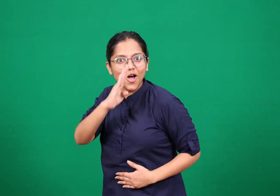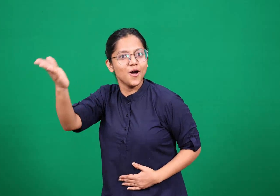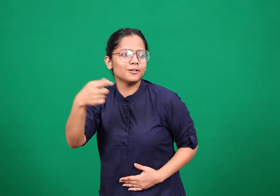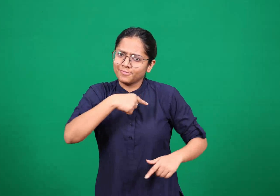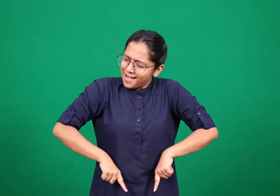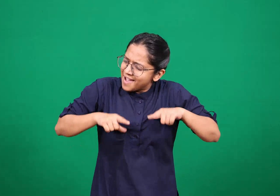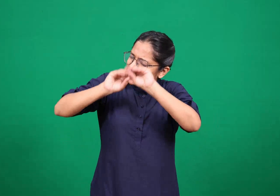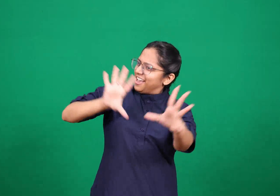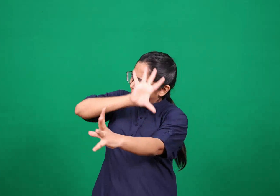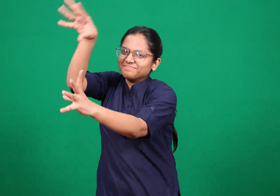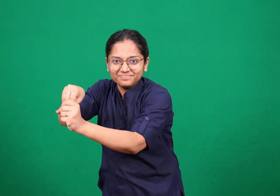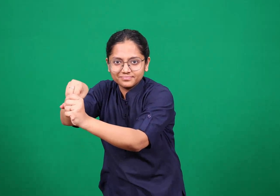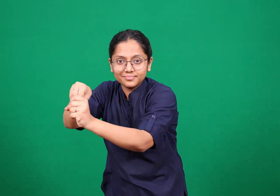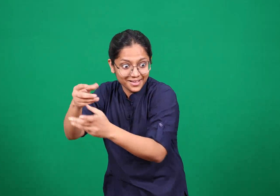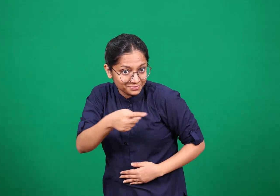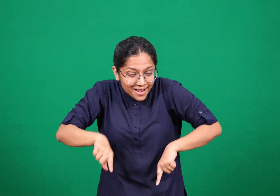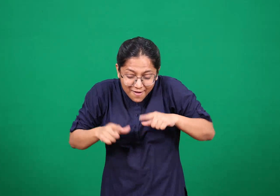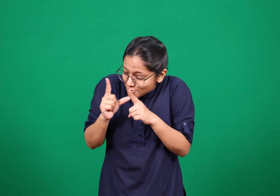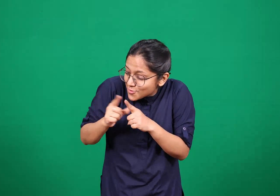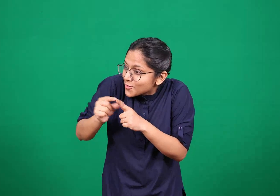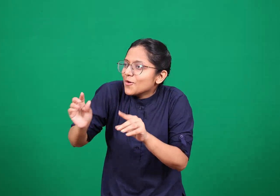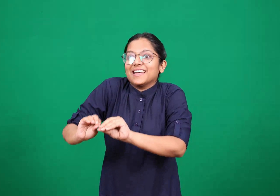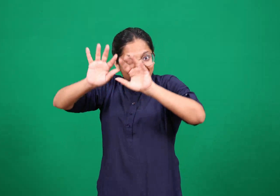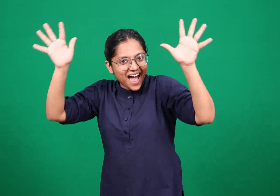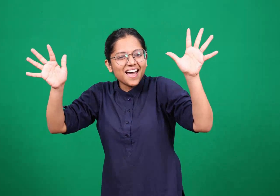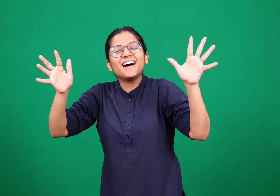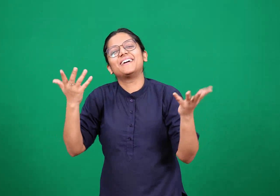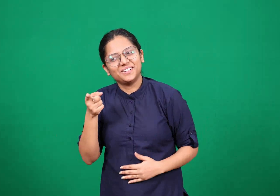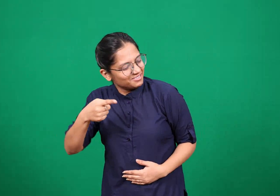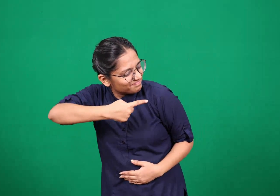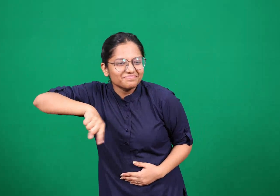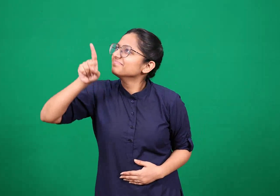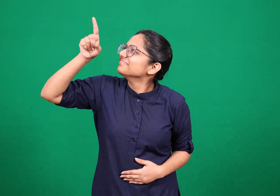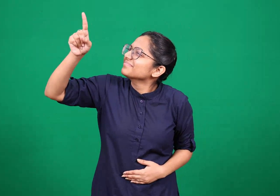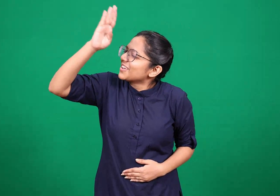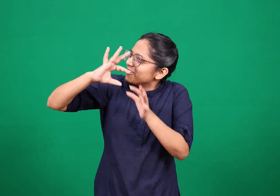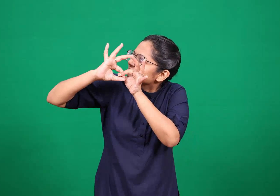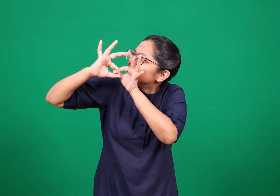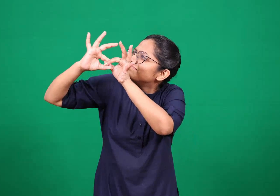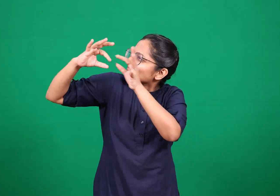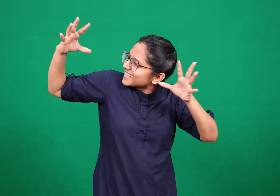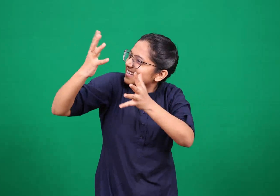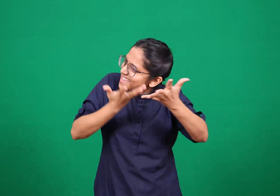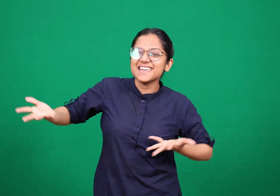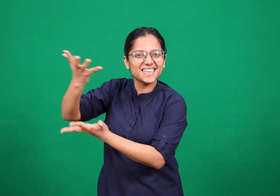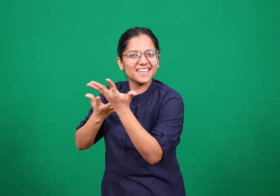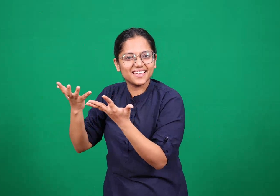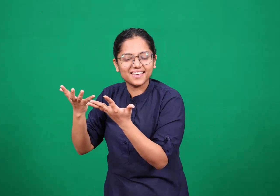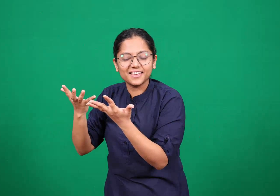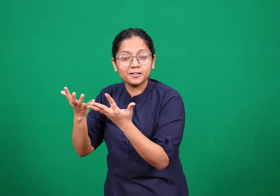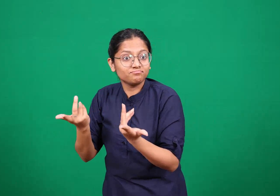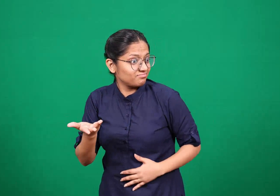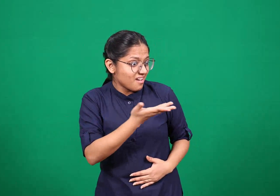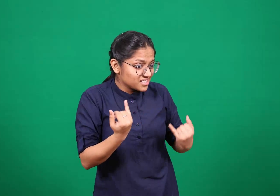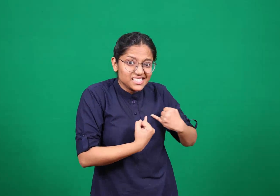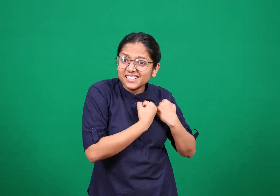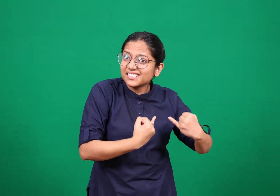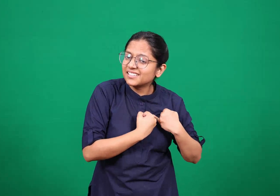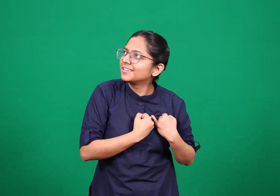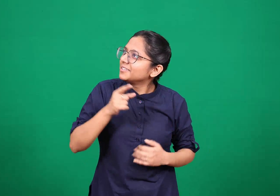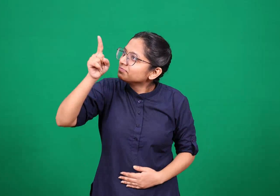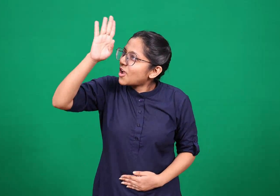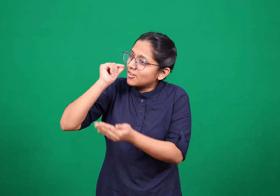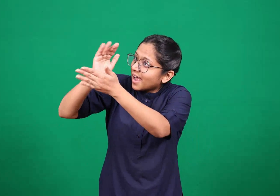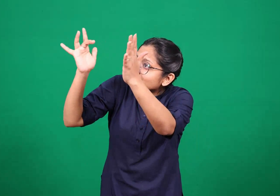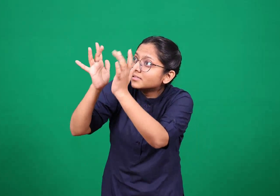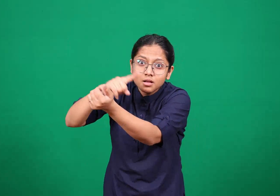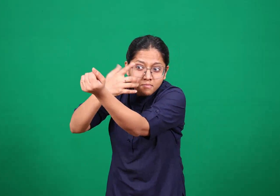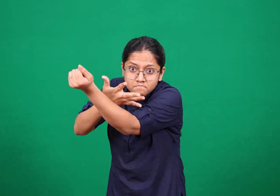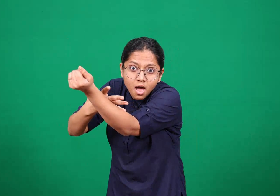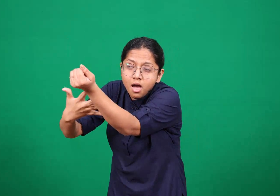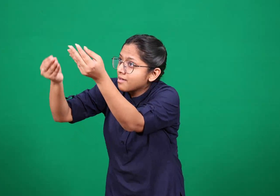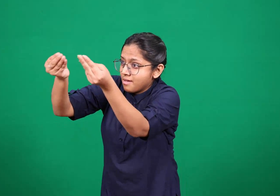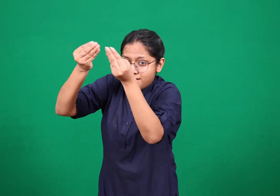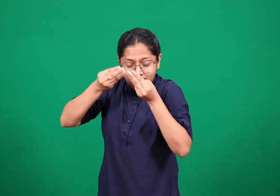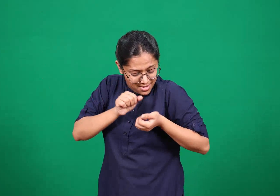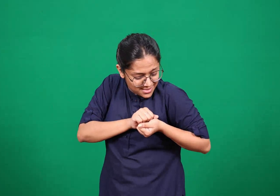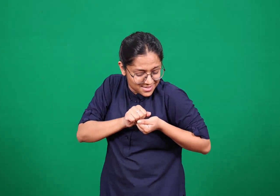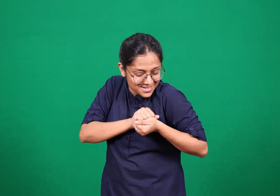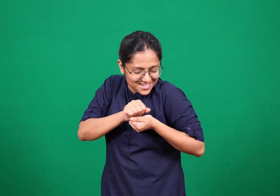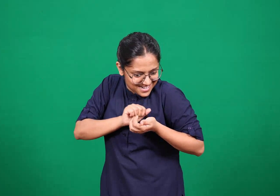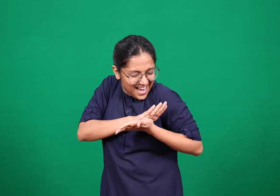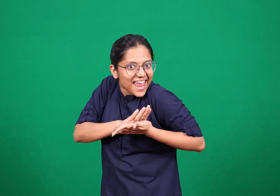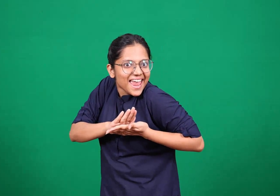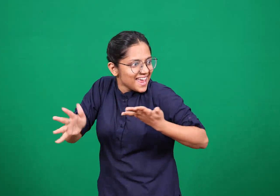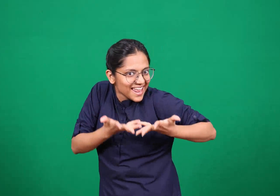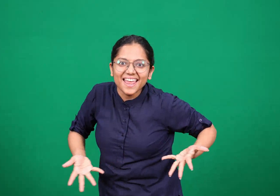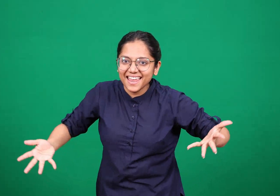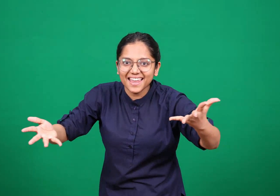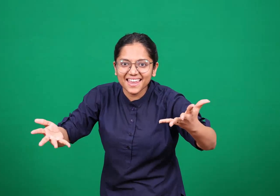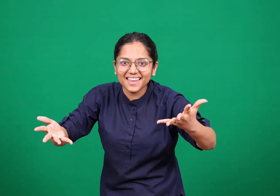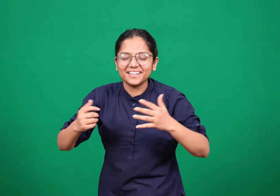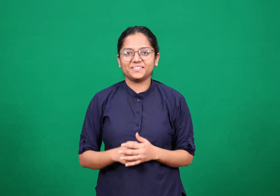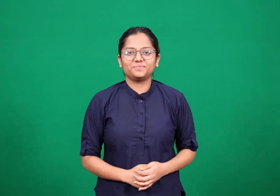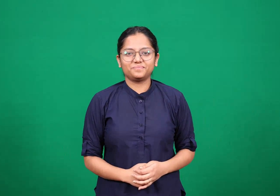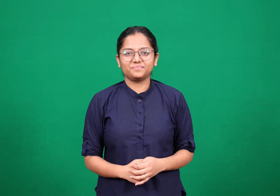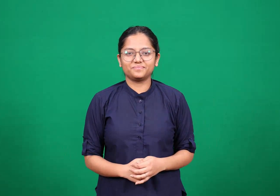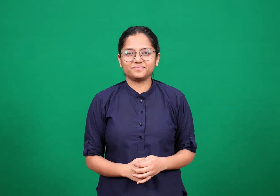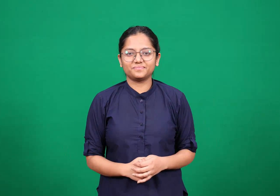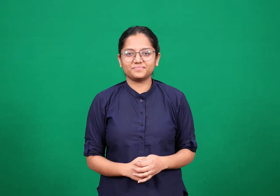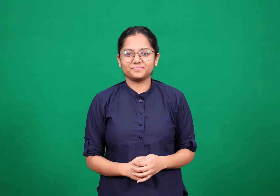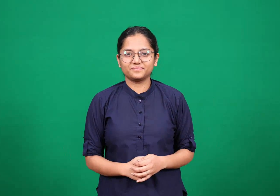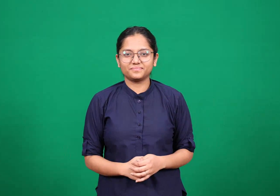But if we walk in the light as He is in the light, we have fellowship with one another, and the blood of Jesus His Son cleanses us from all sin.